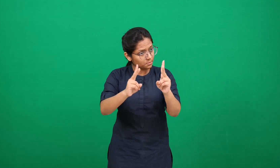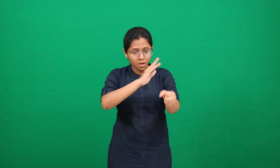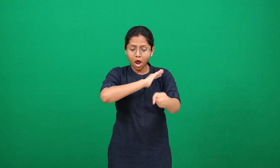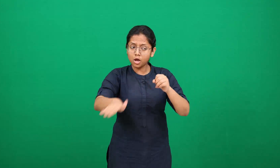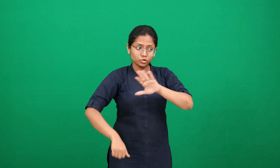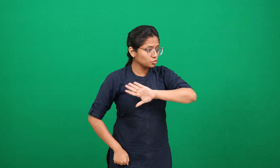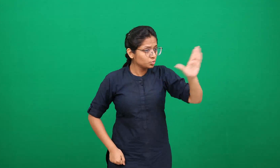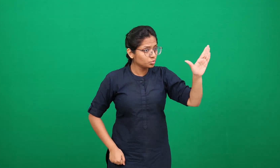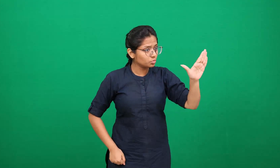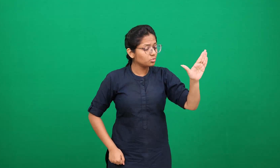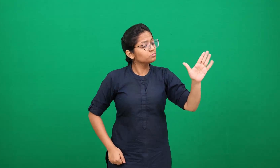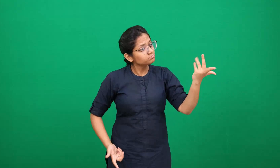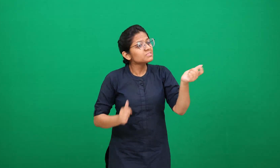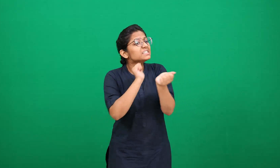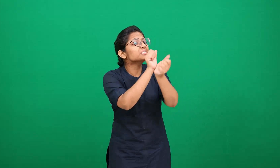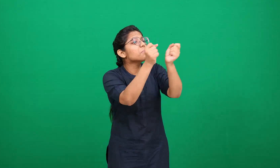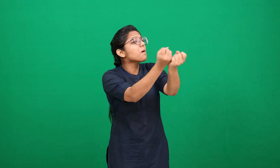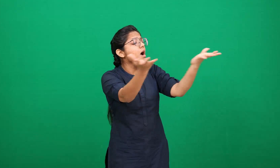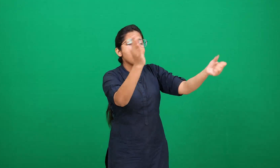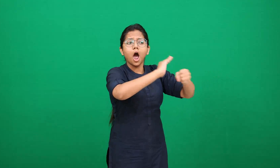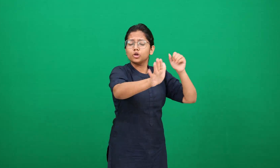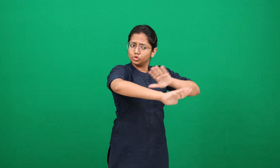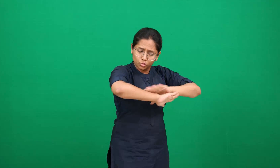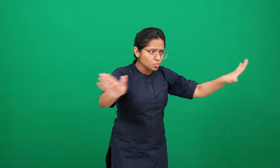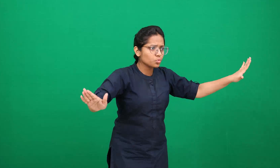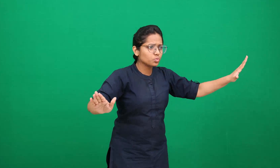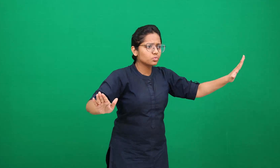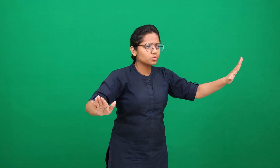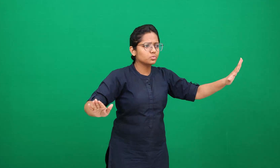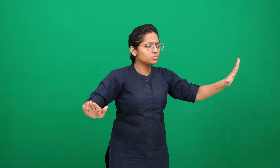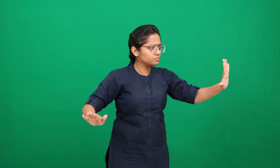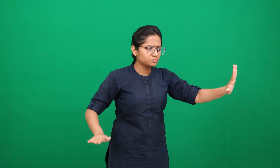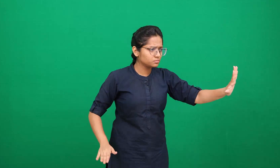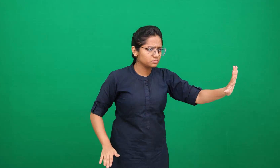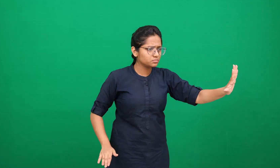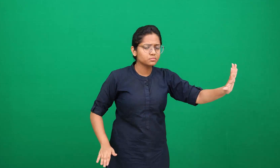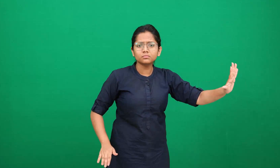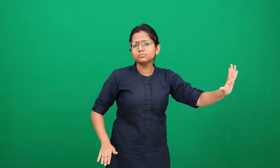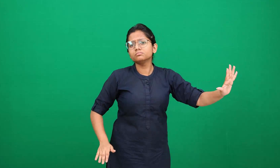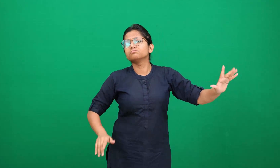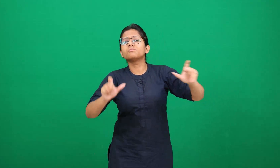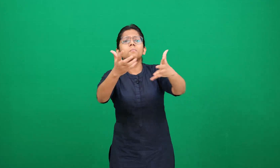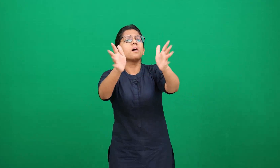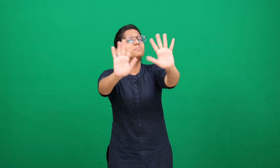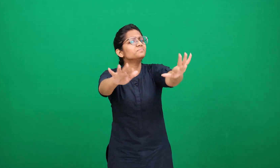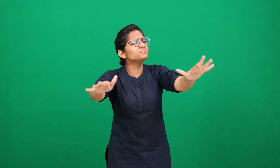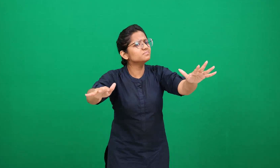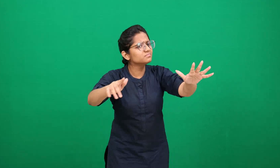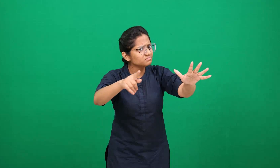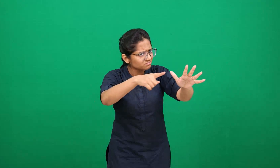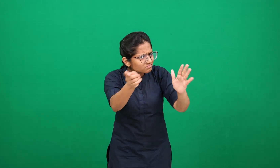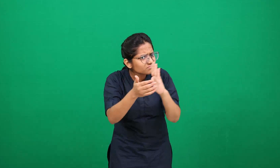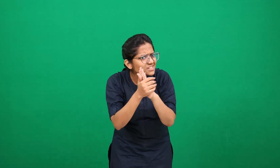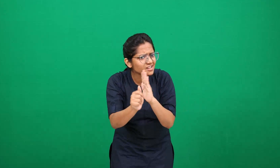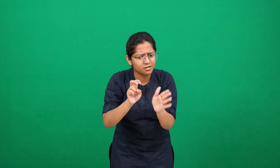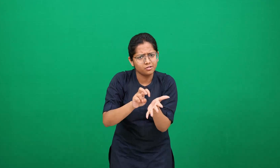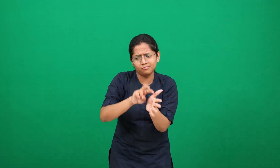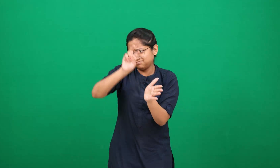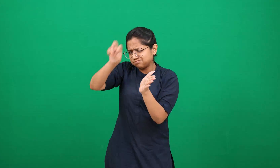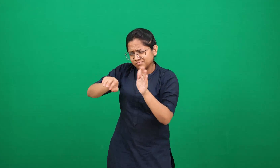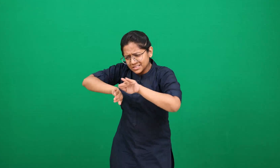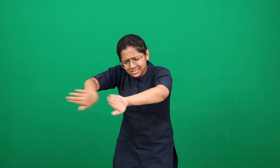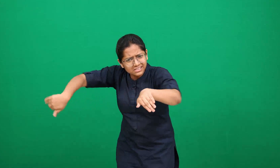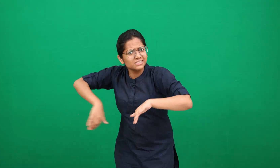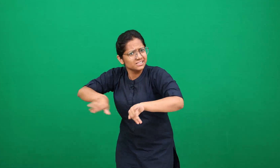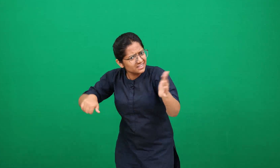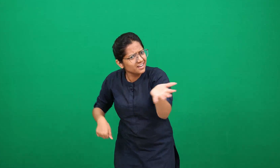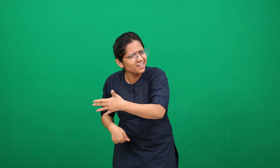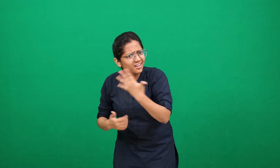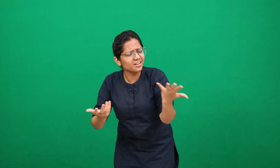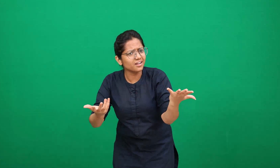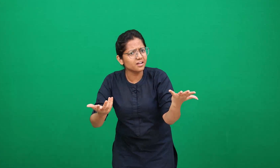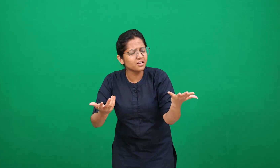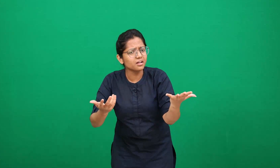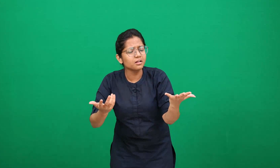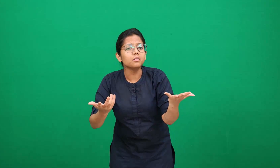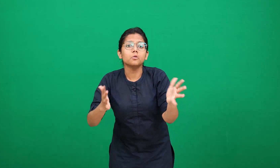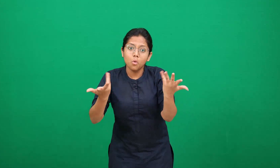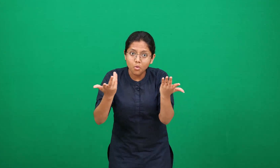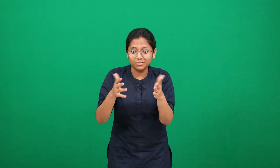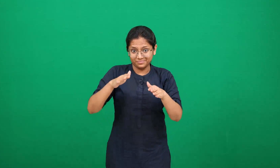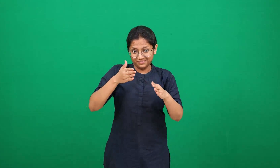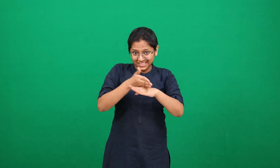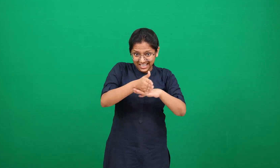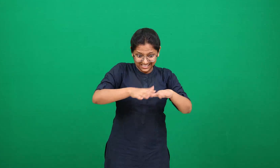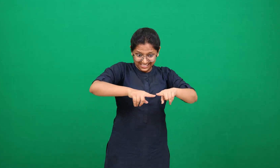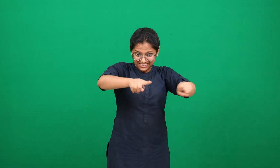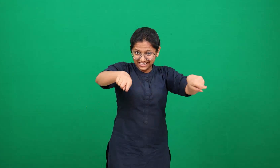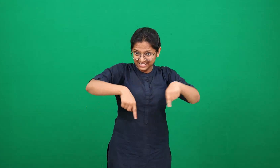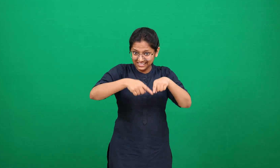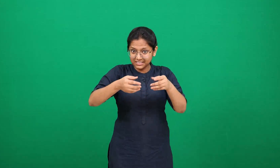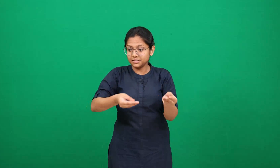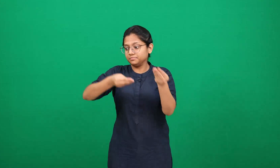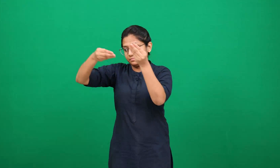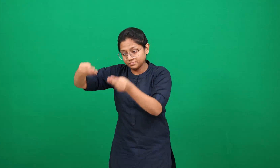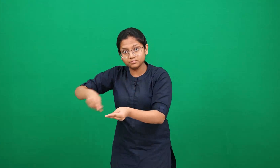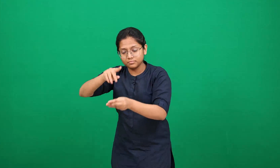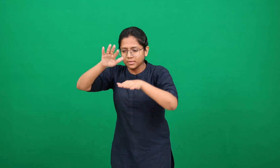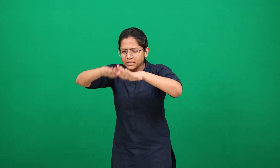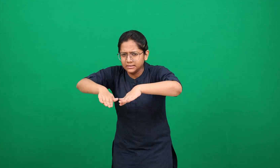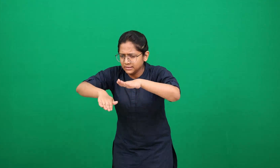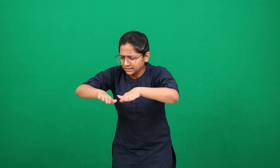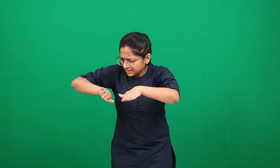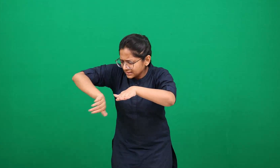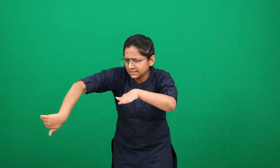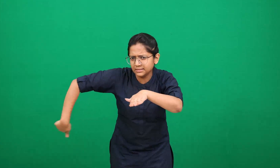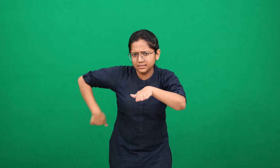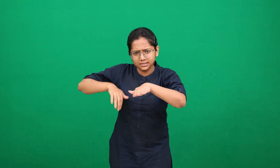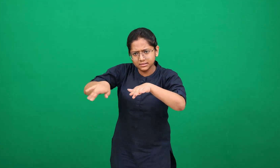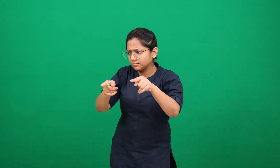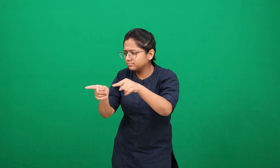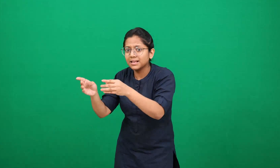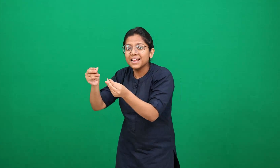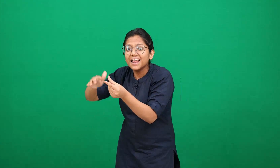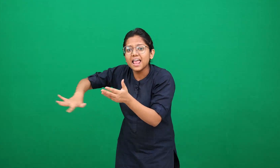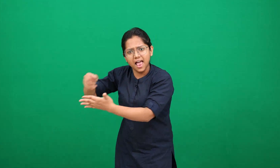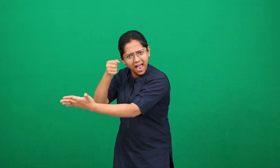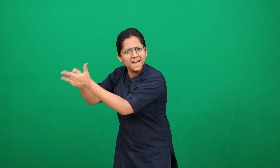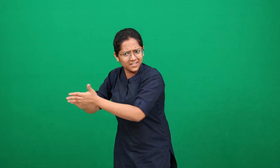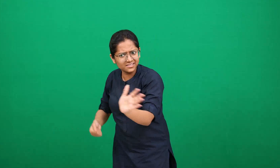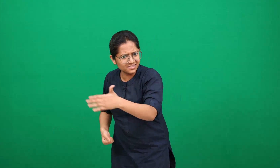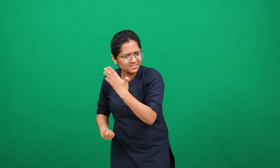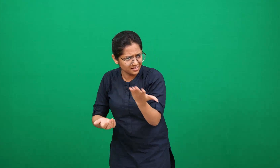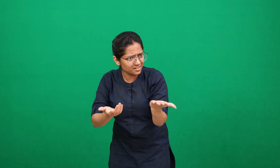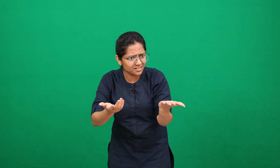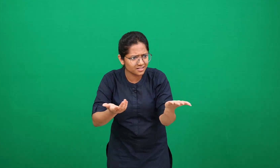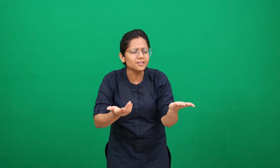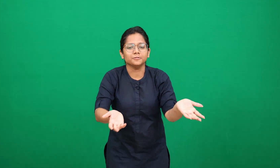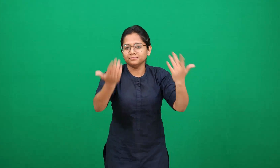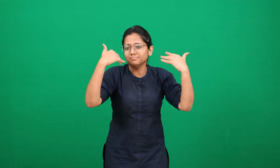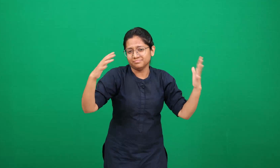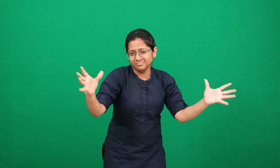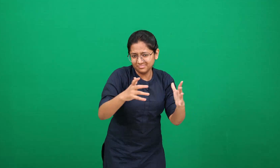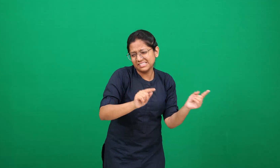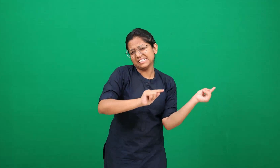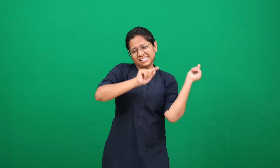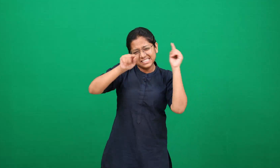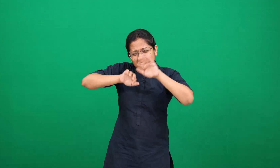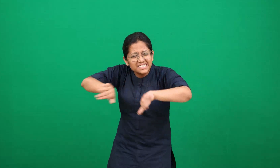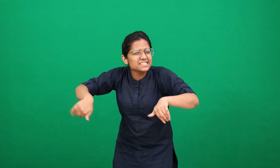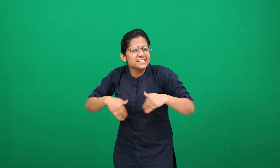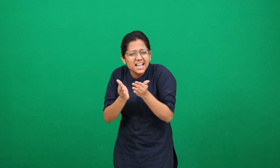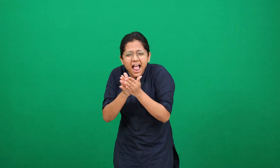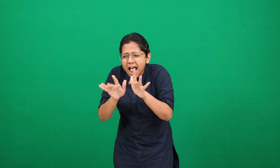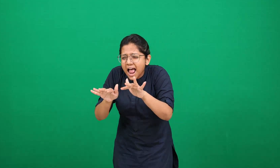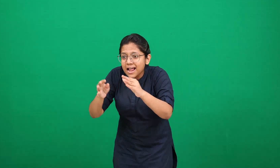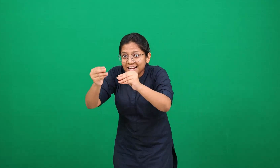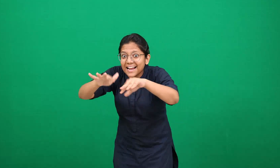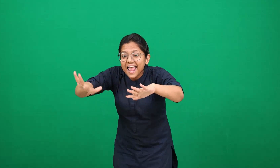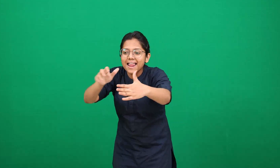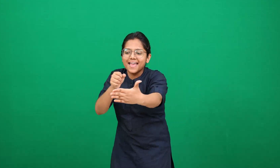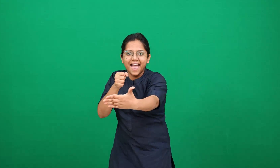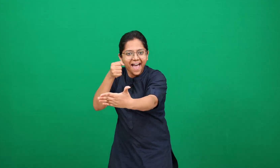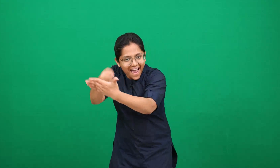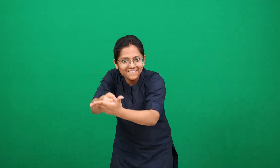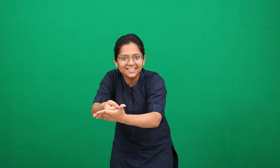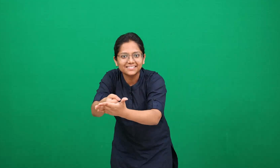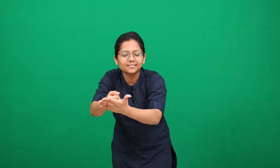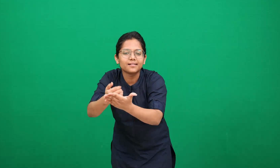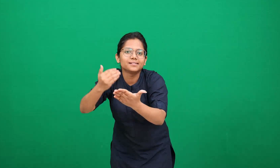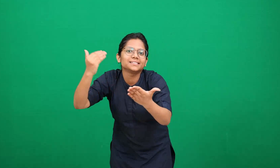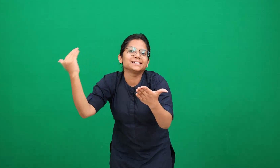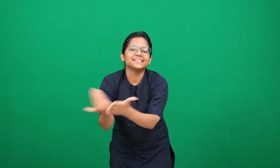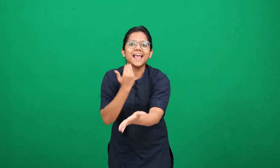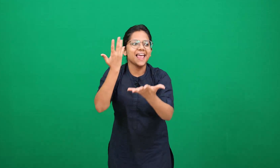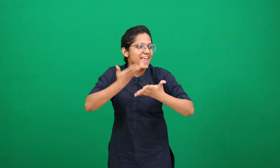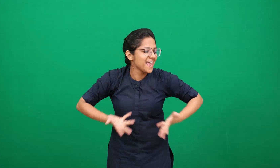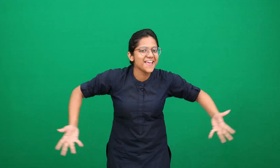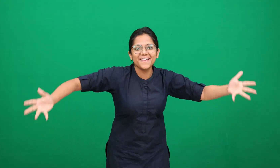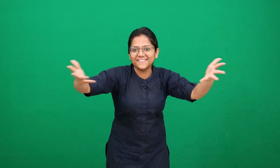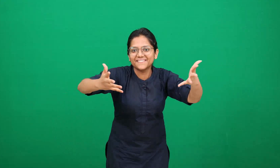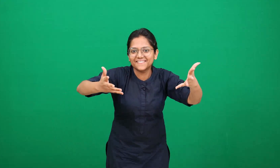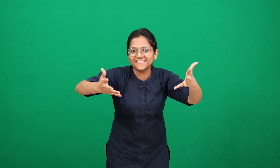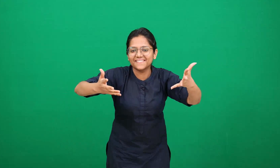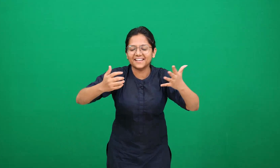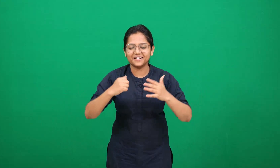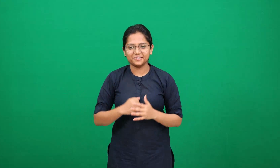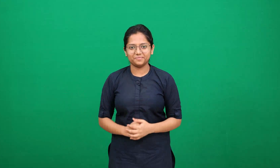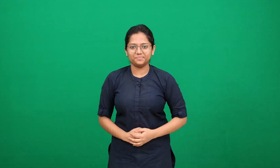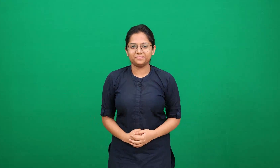He commanded those who could swim to jump overboard first and get to land. The rest were to follow on planks and various parts of the ship.